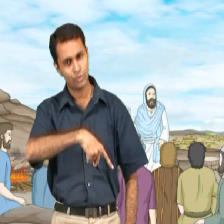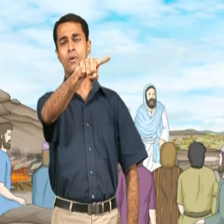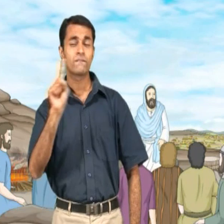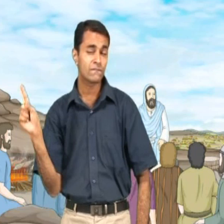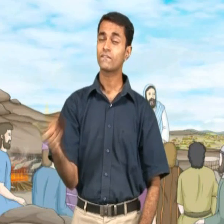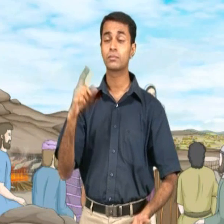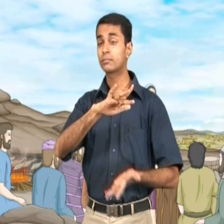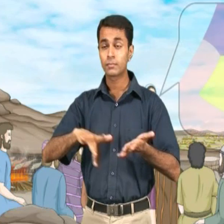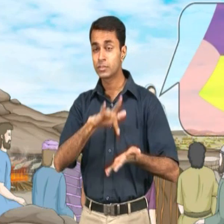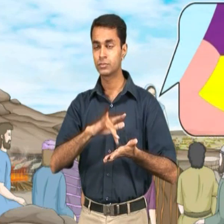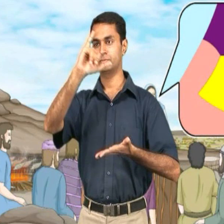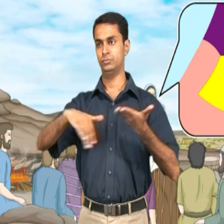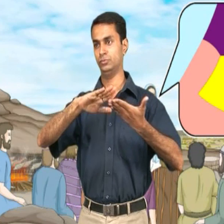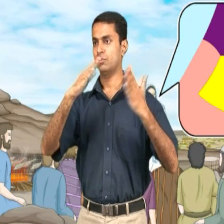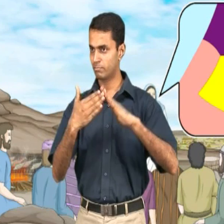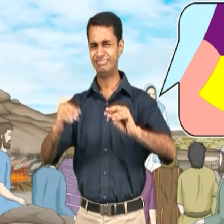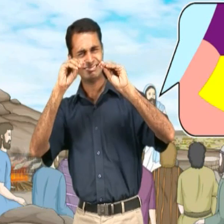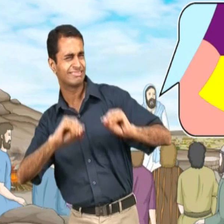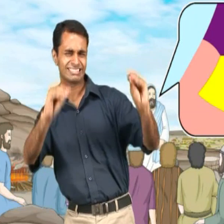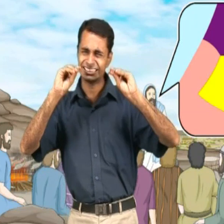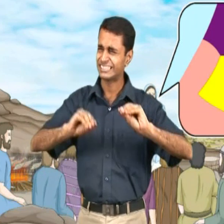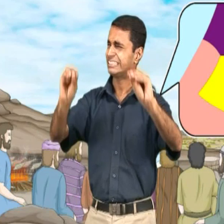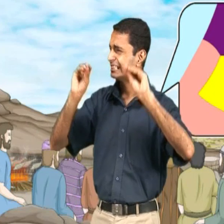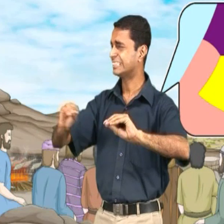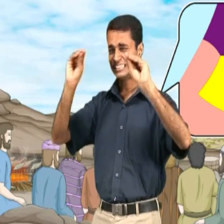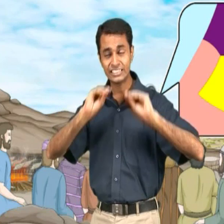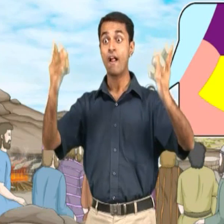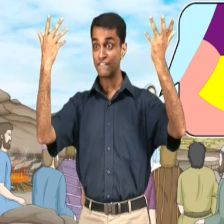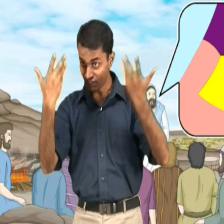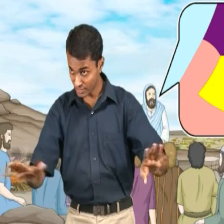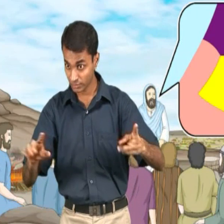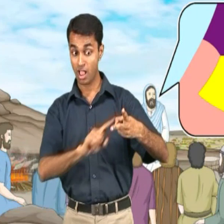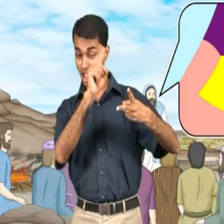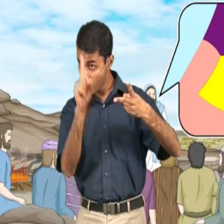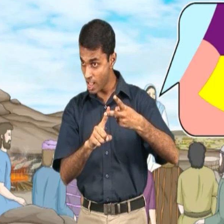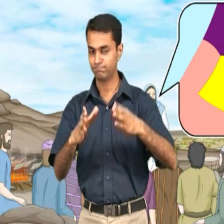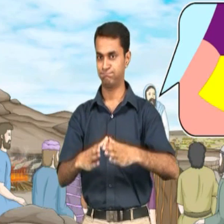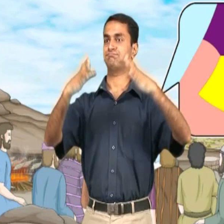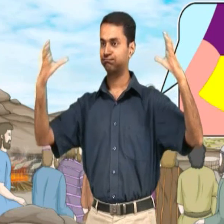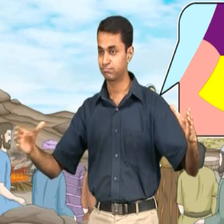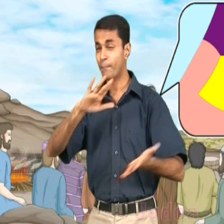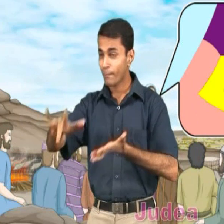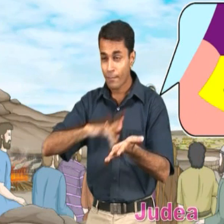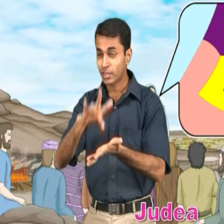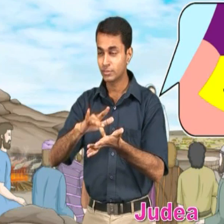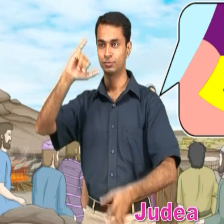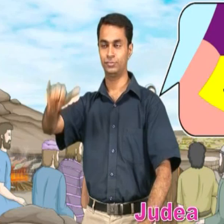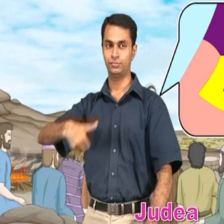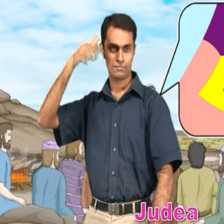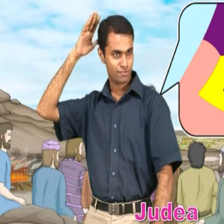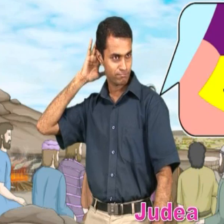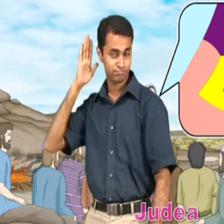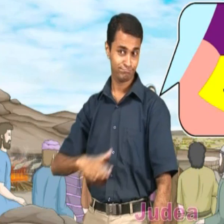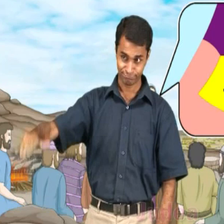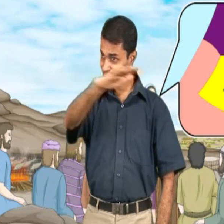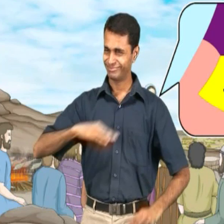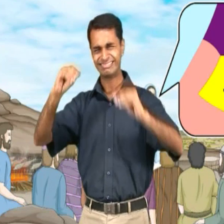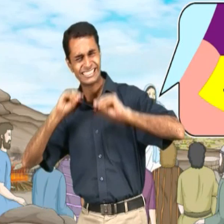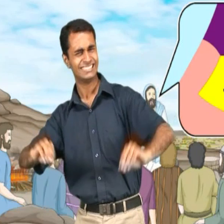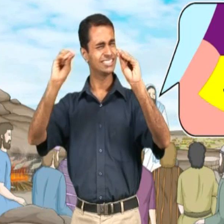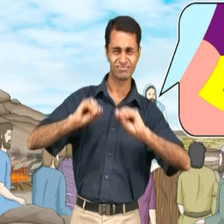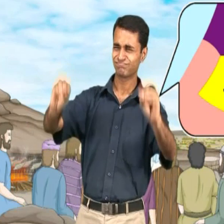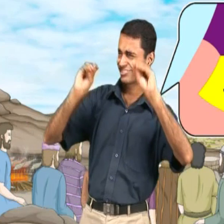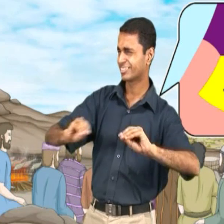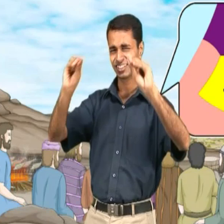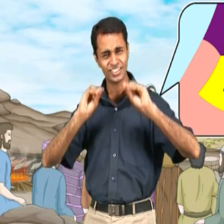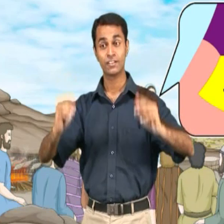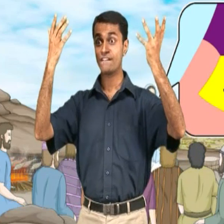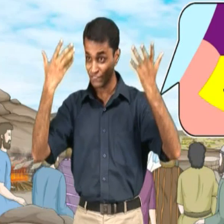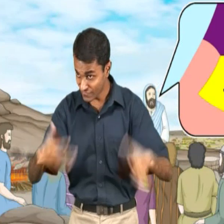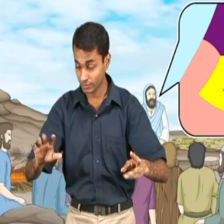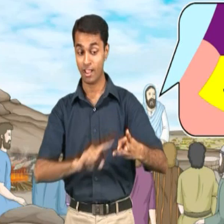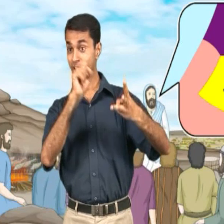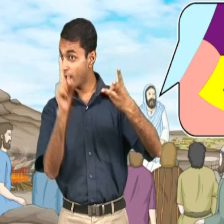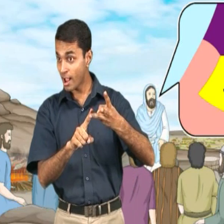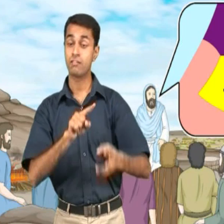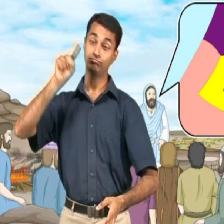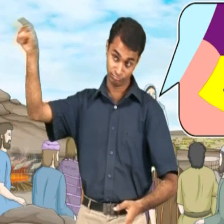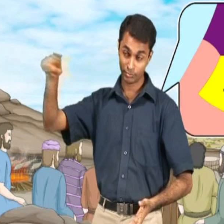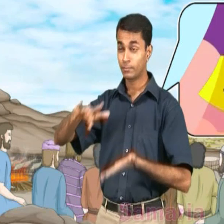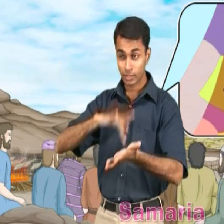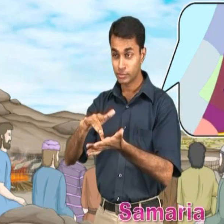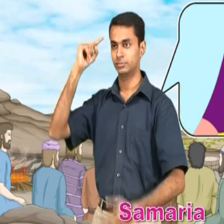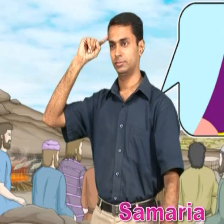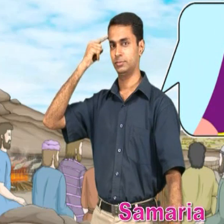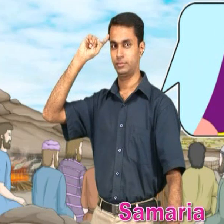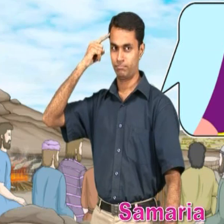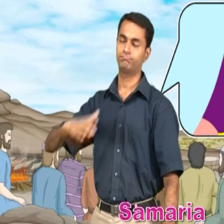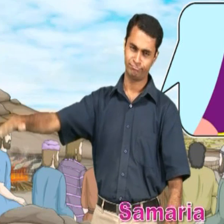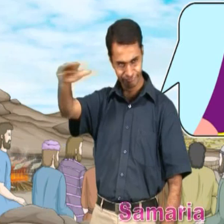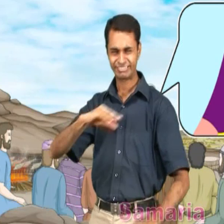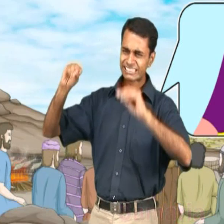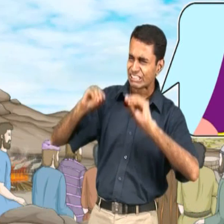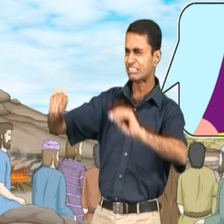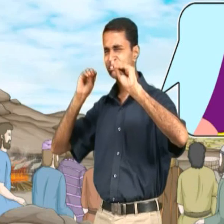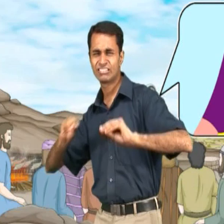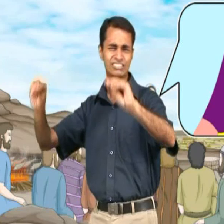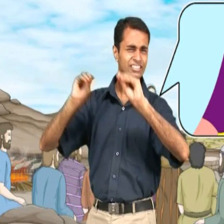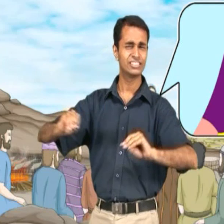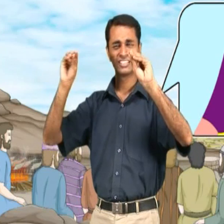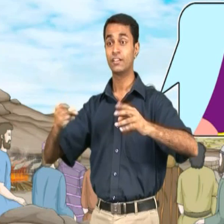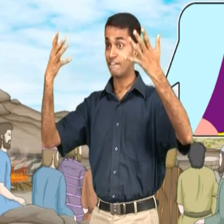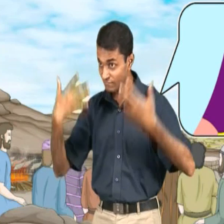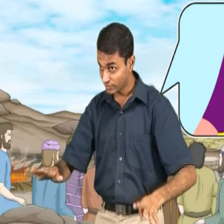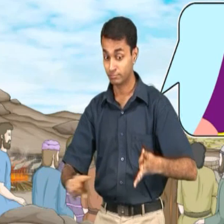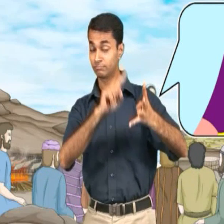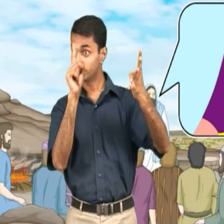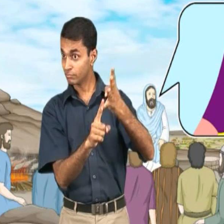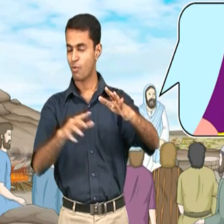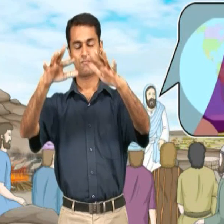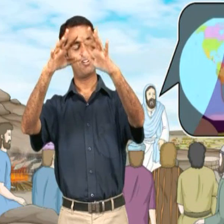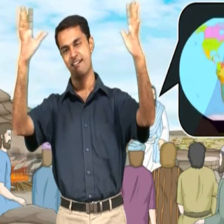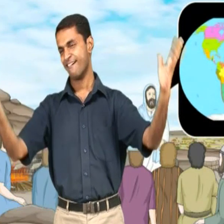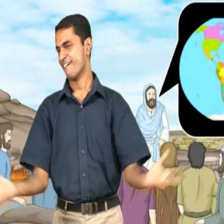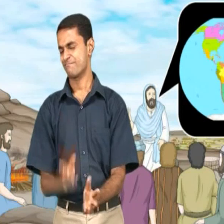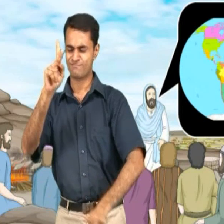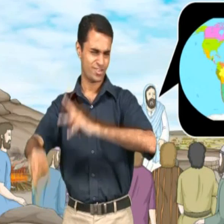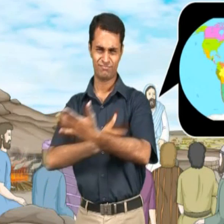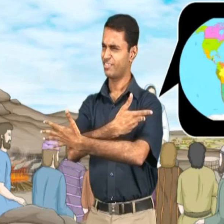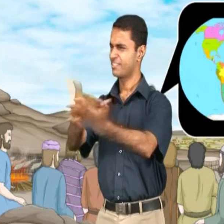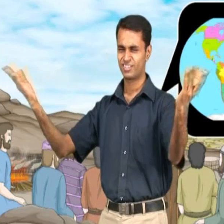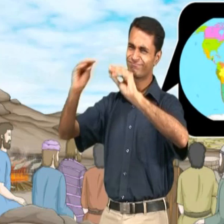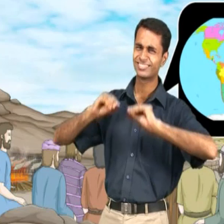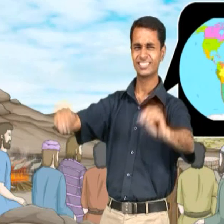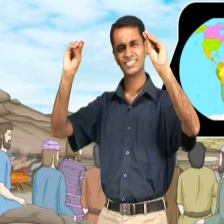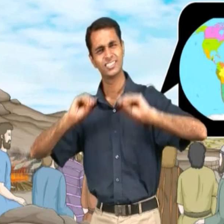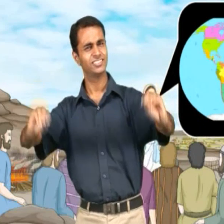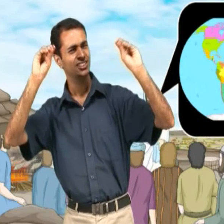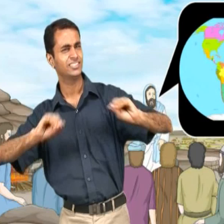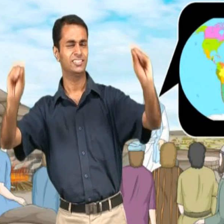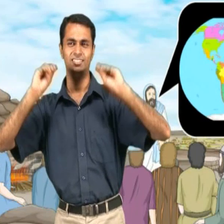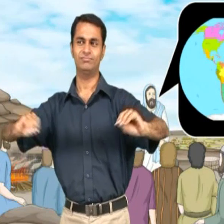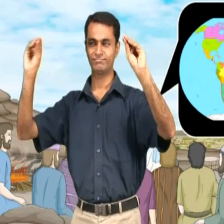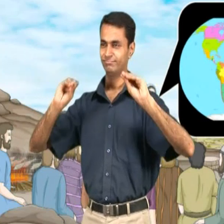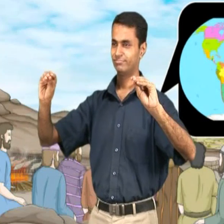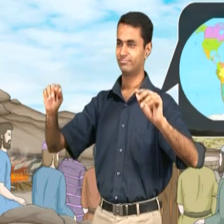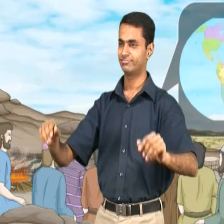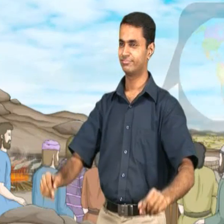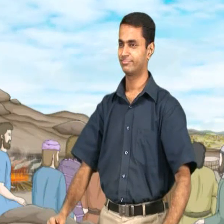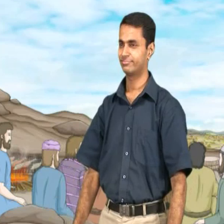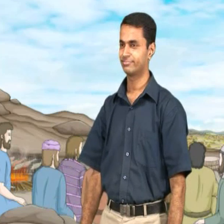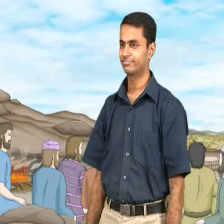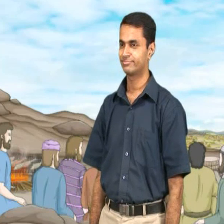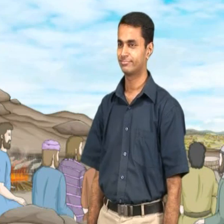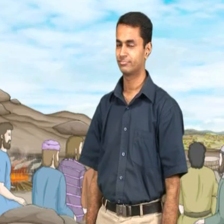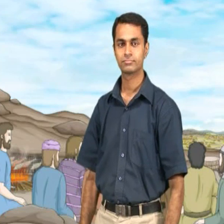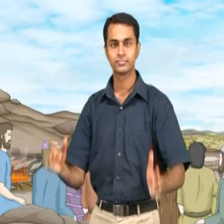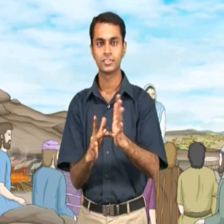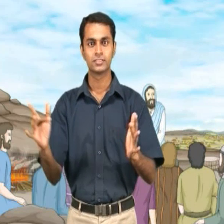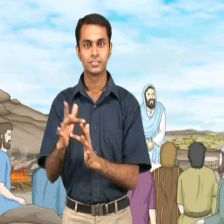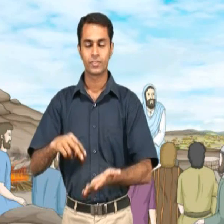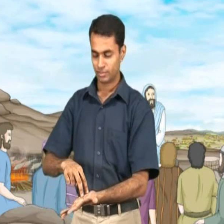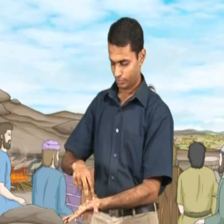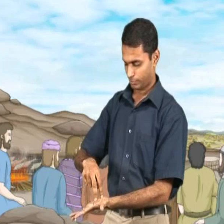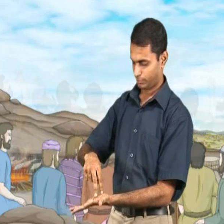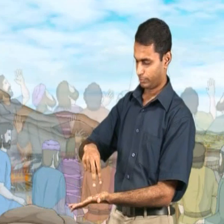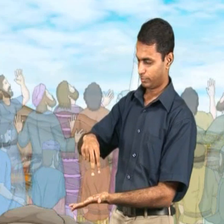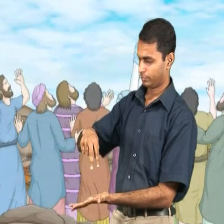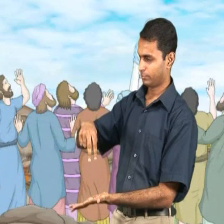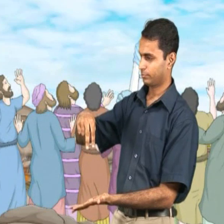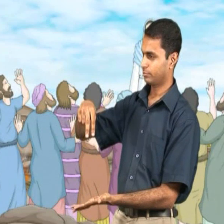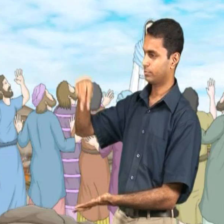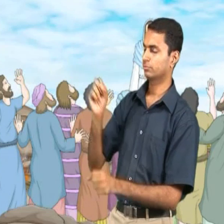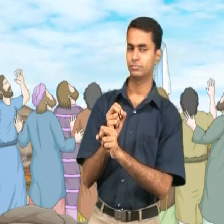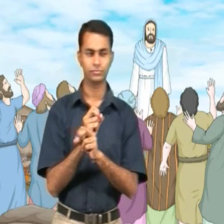But you will receive power when the Holy Spirit comes upon you, and you will be My witnesses in Jerusalem, and in all Judea and Samaria, and to the ends of the earth.”